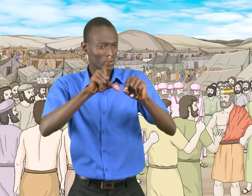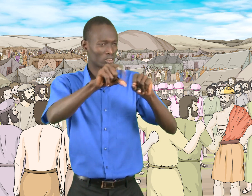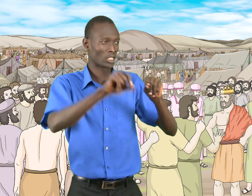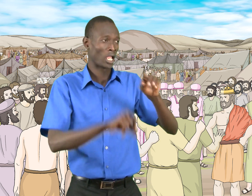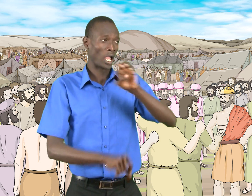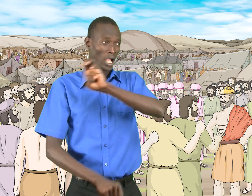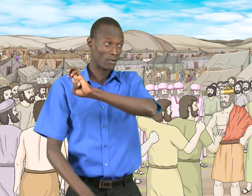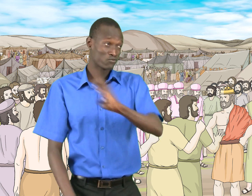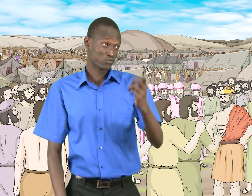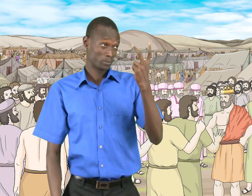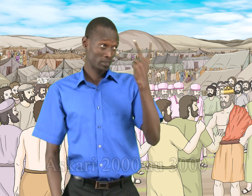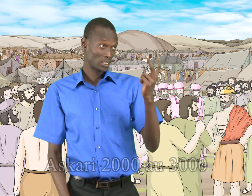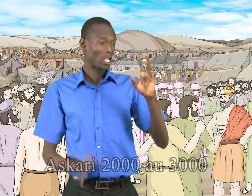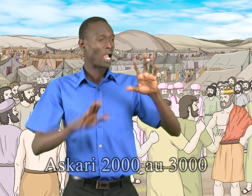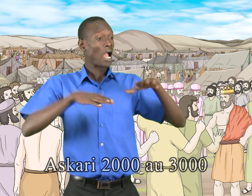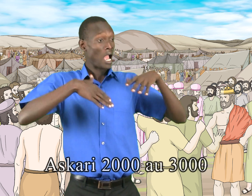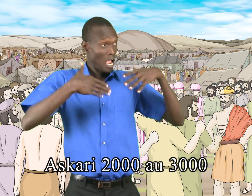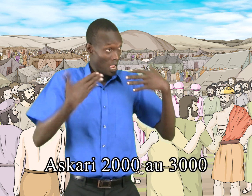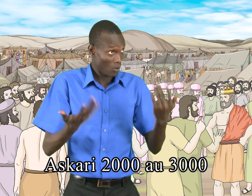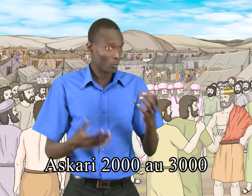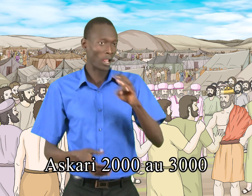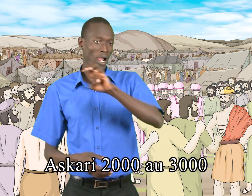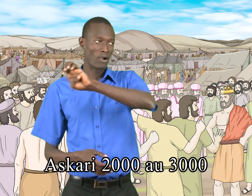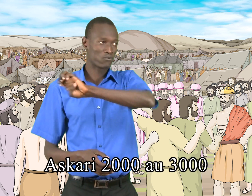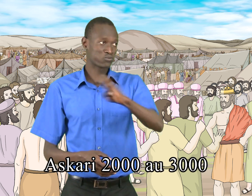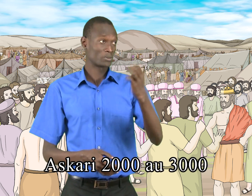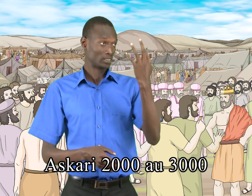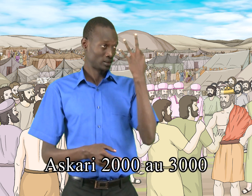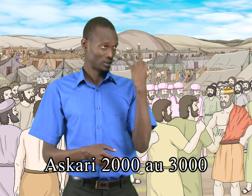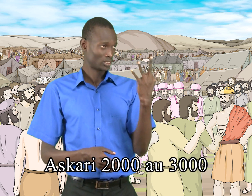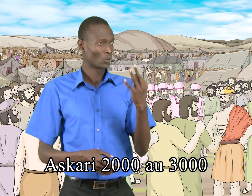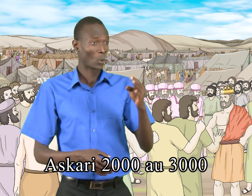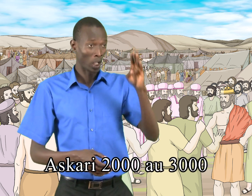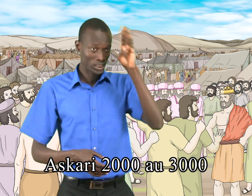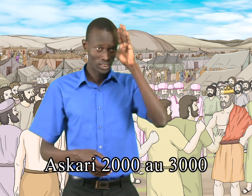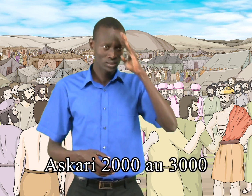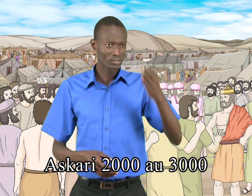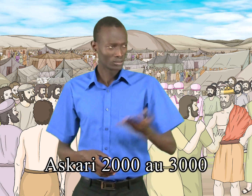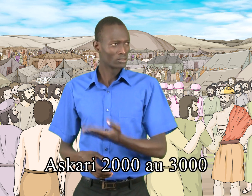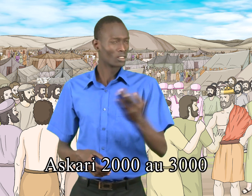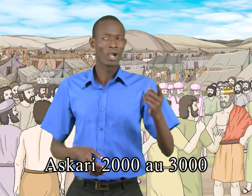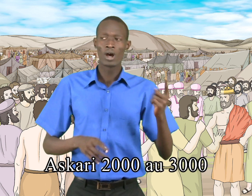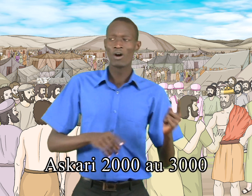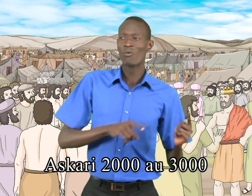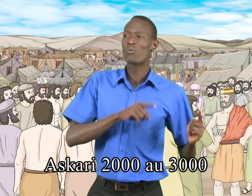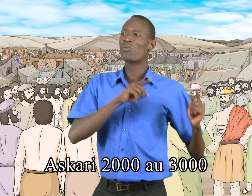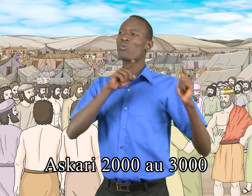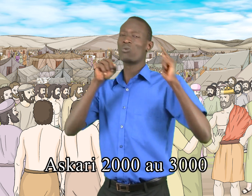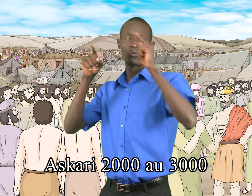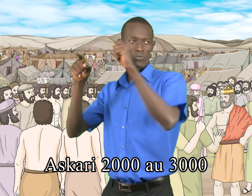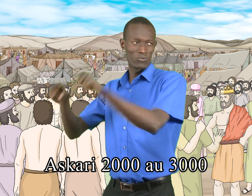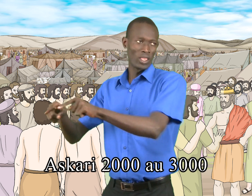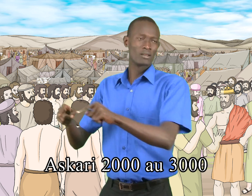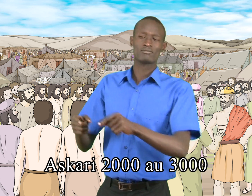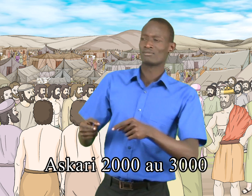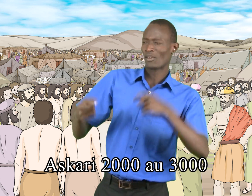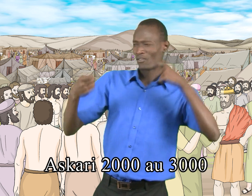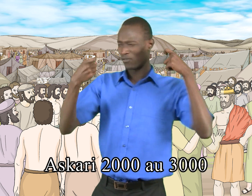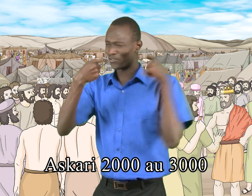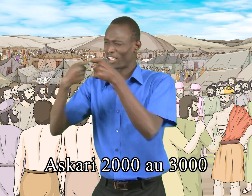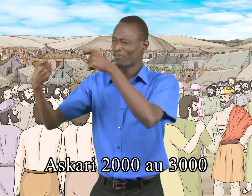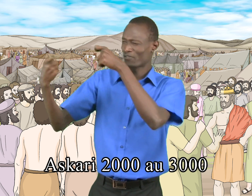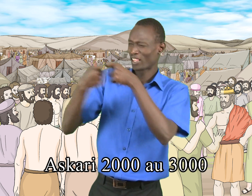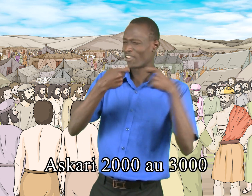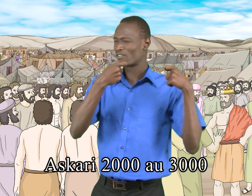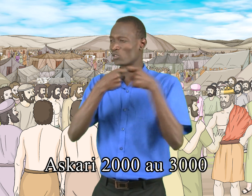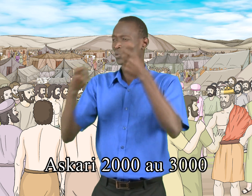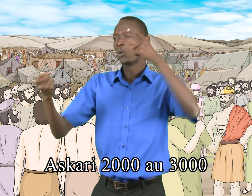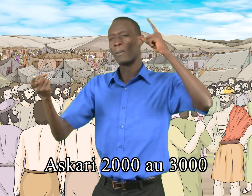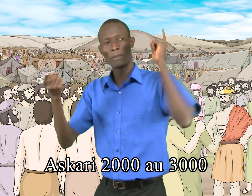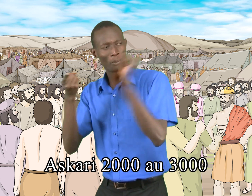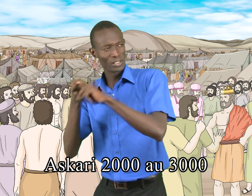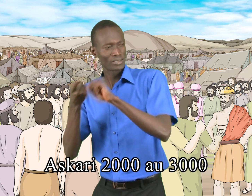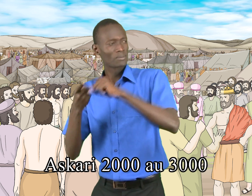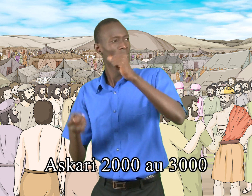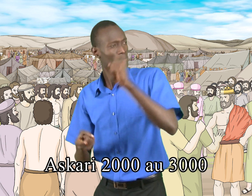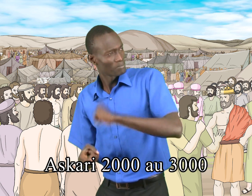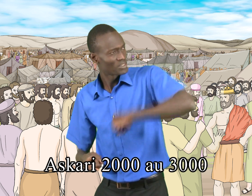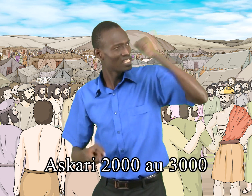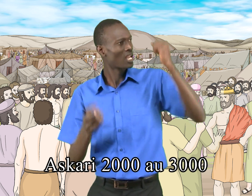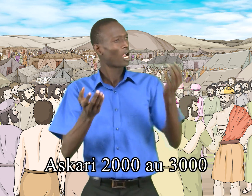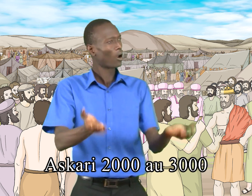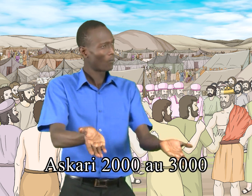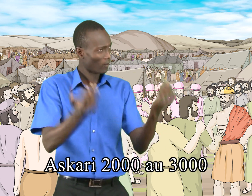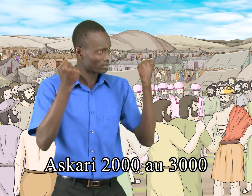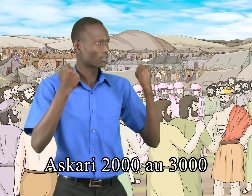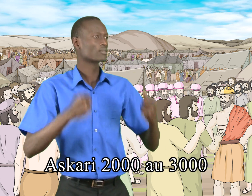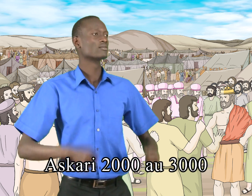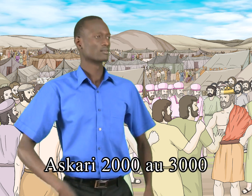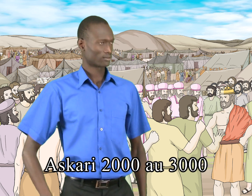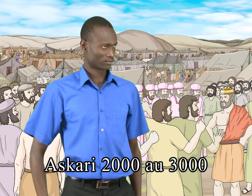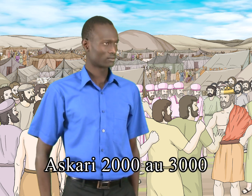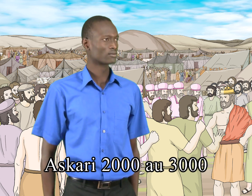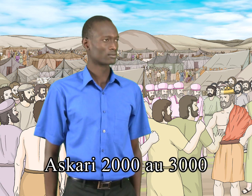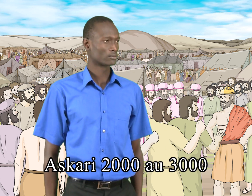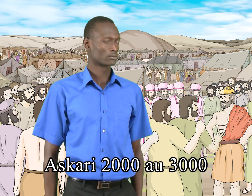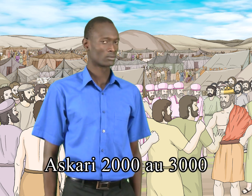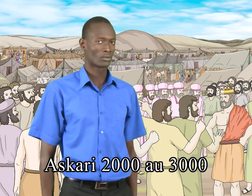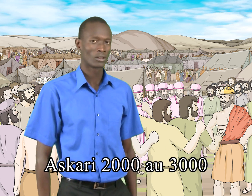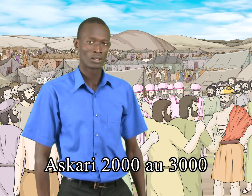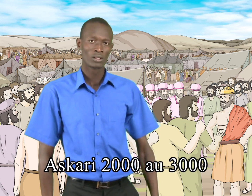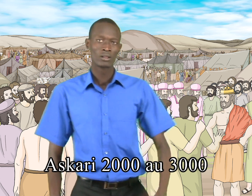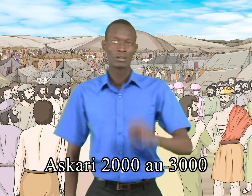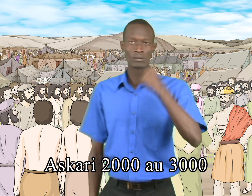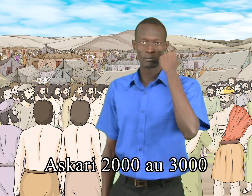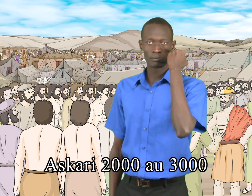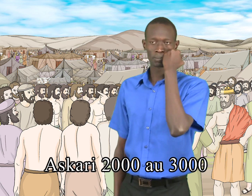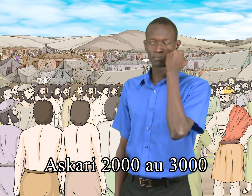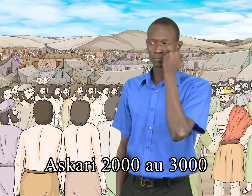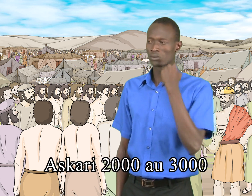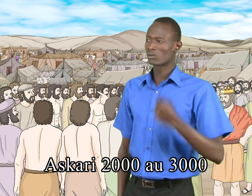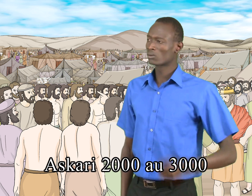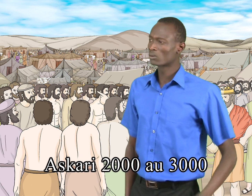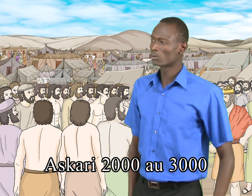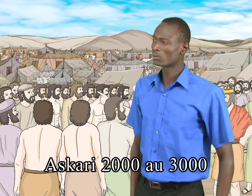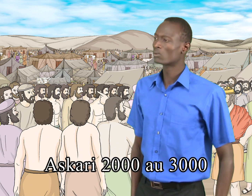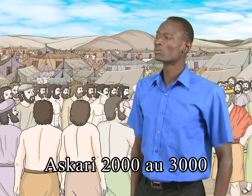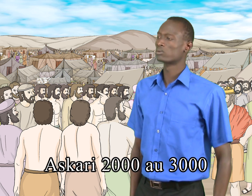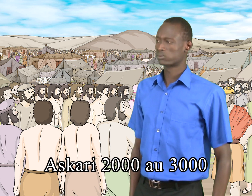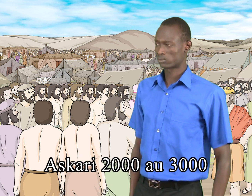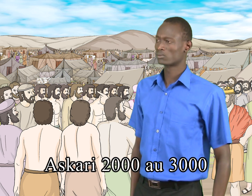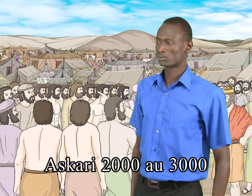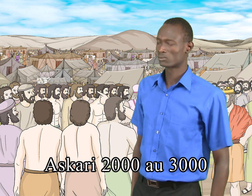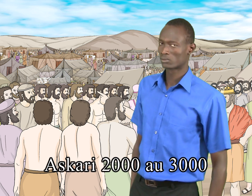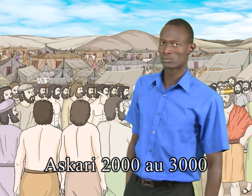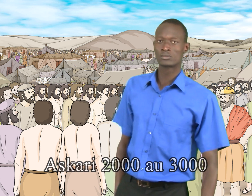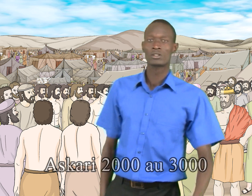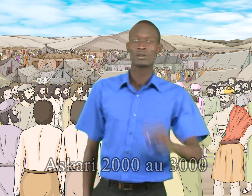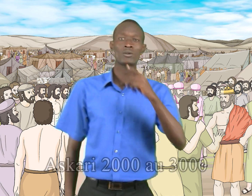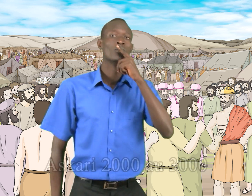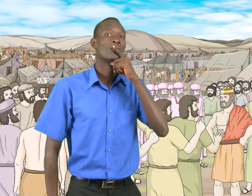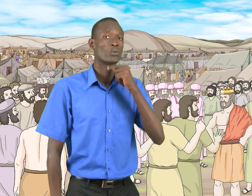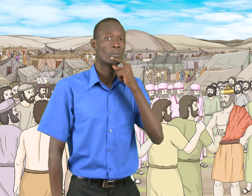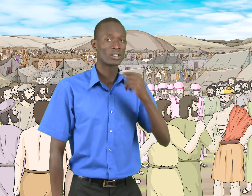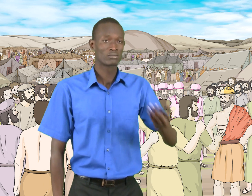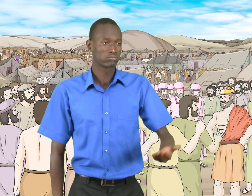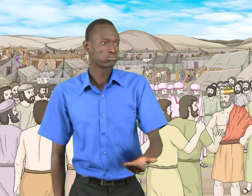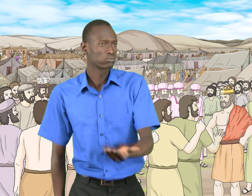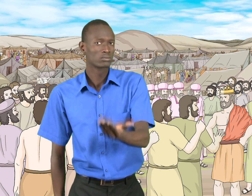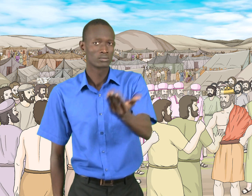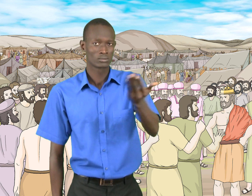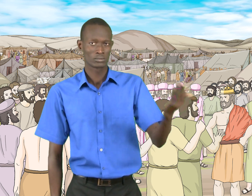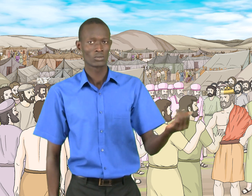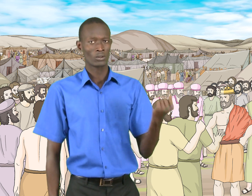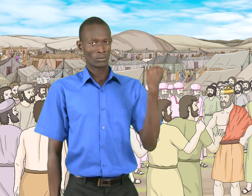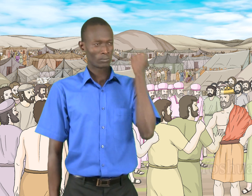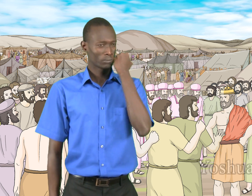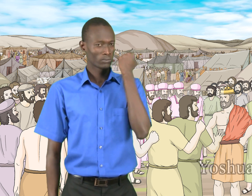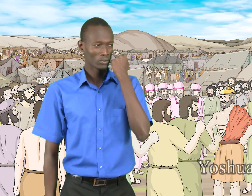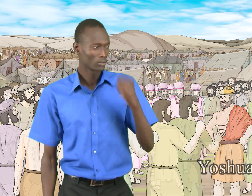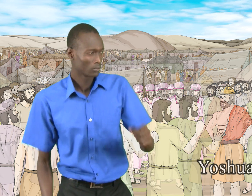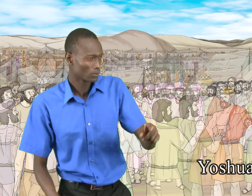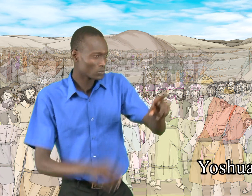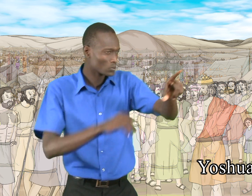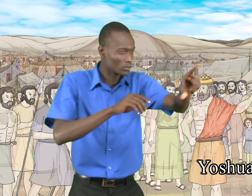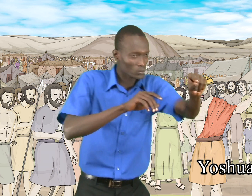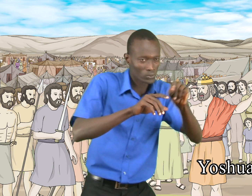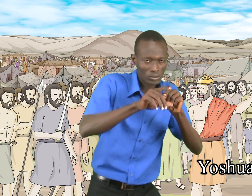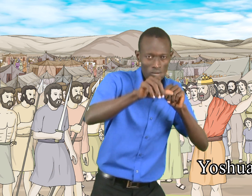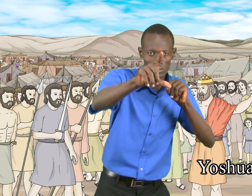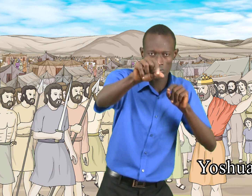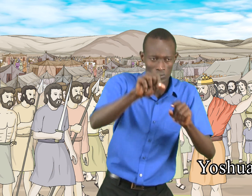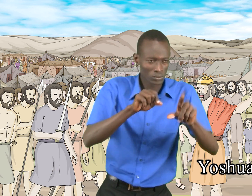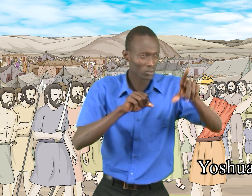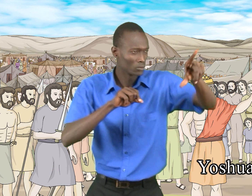two or three thousand men are enough to go up and attack Ai. Since the people of Ai are so few, you need not wear out all our people there.”